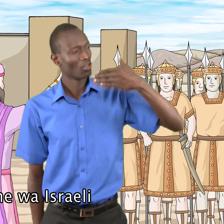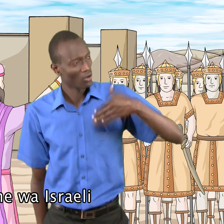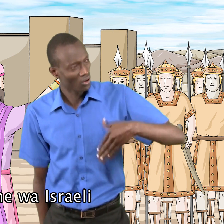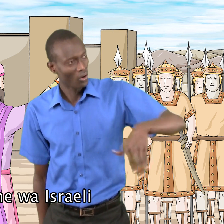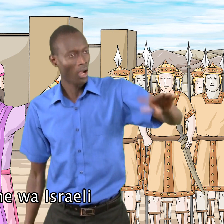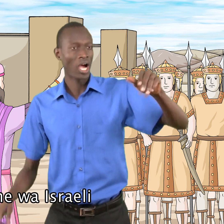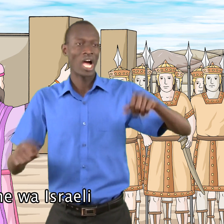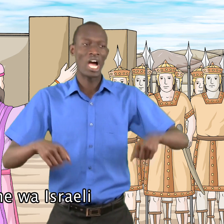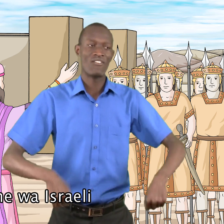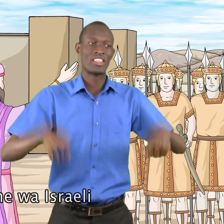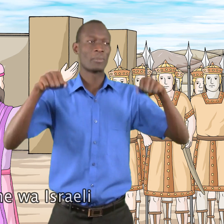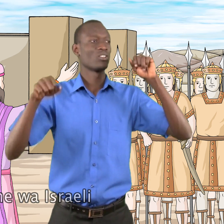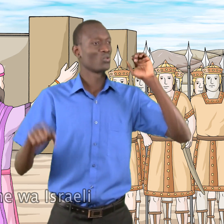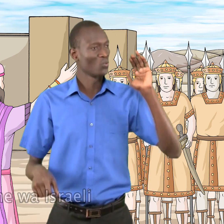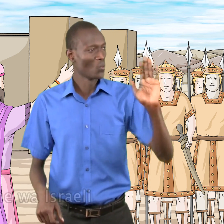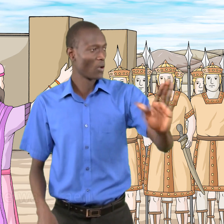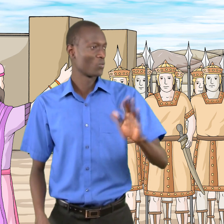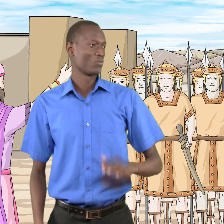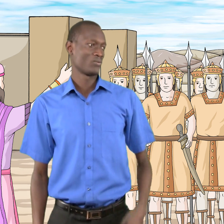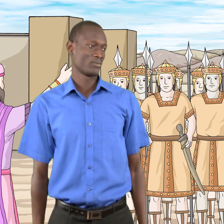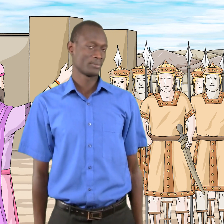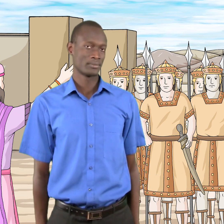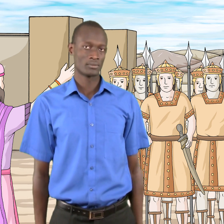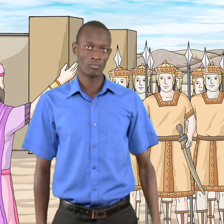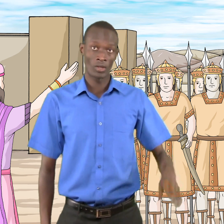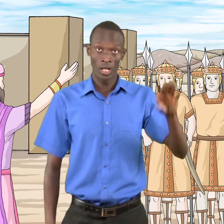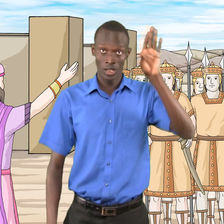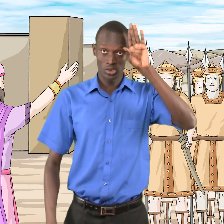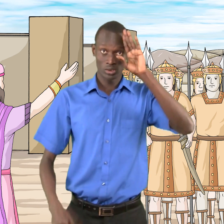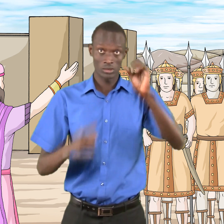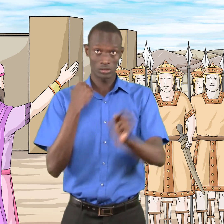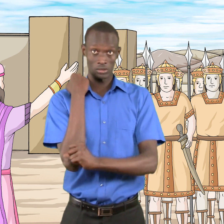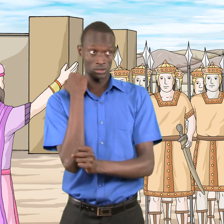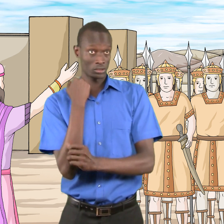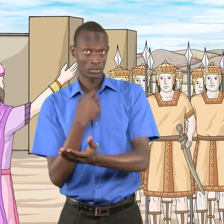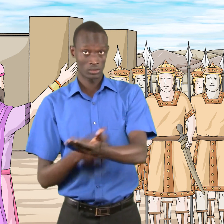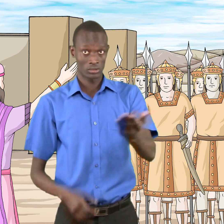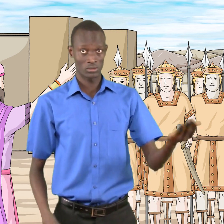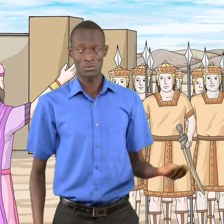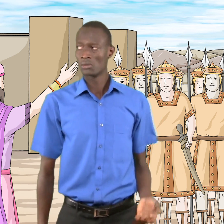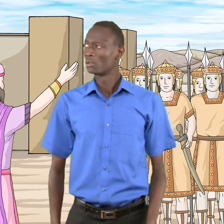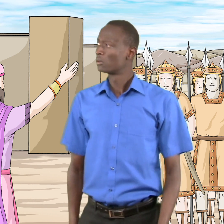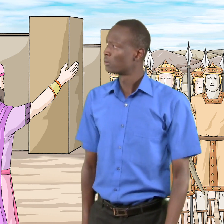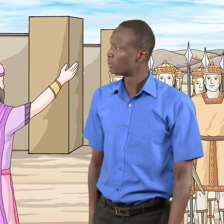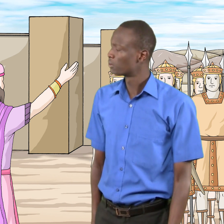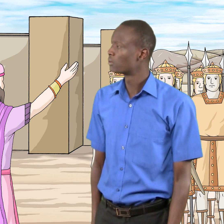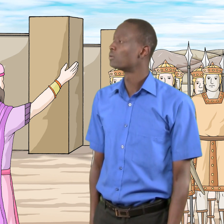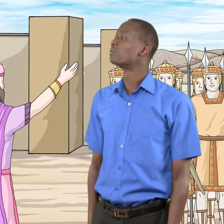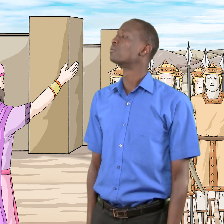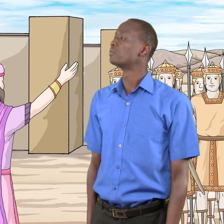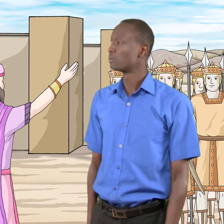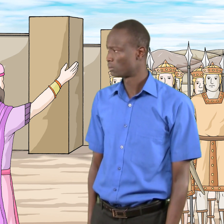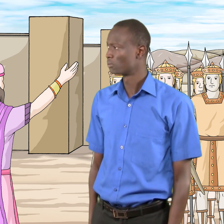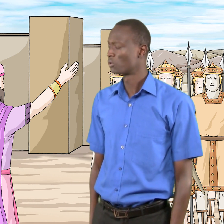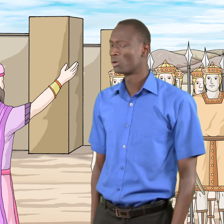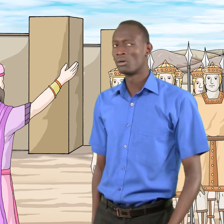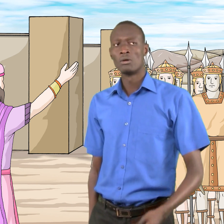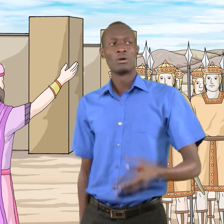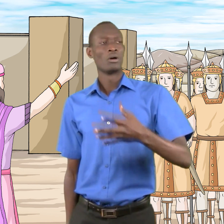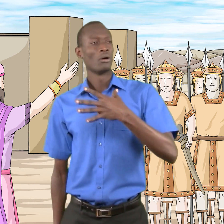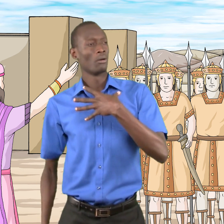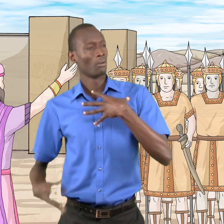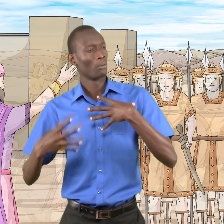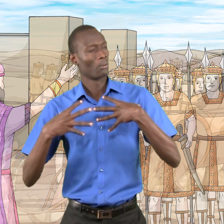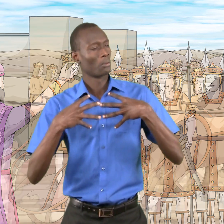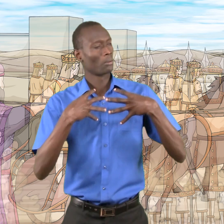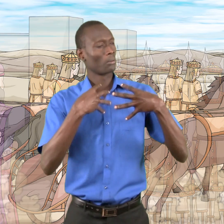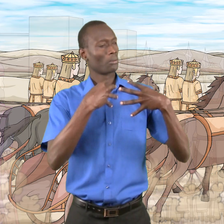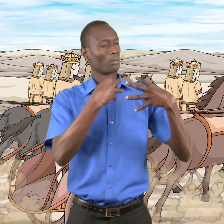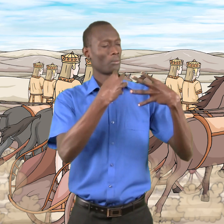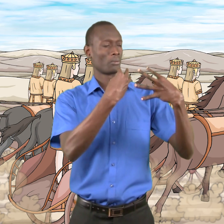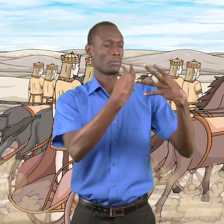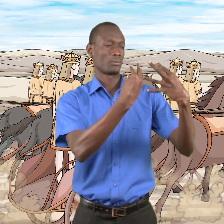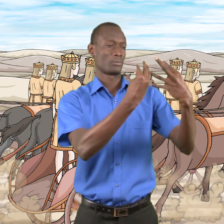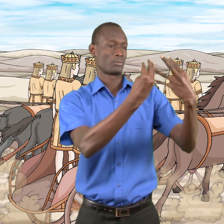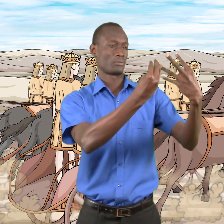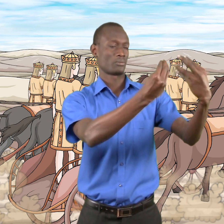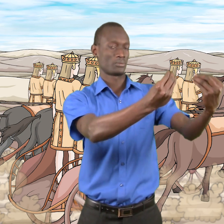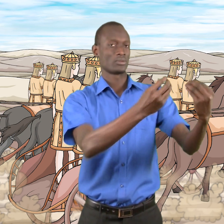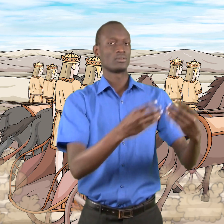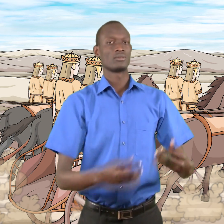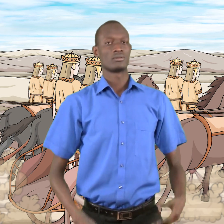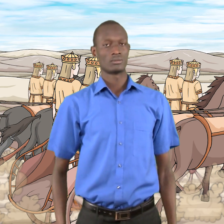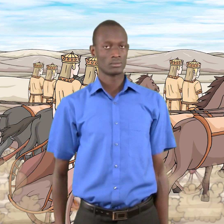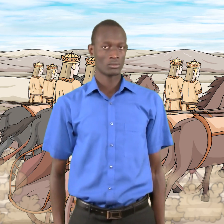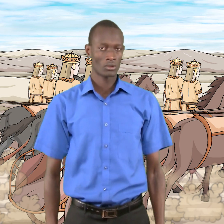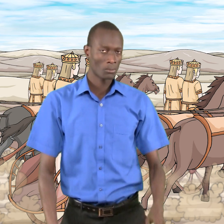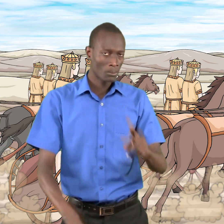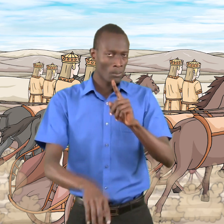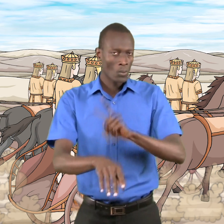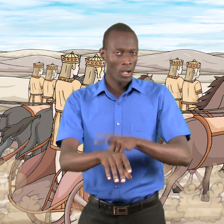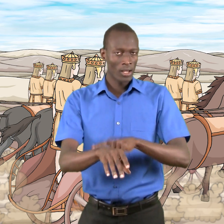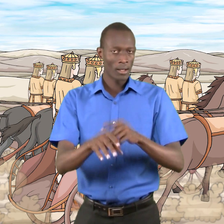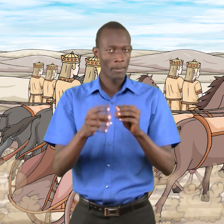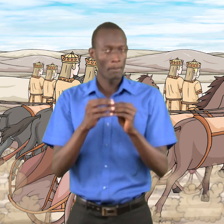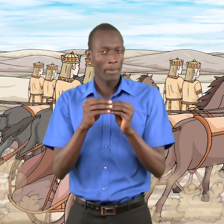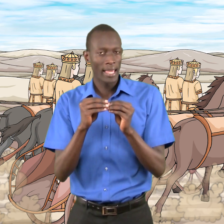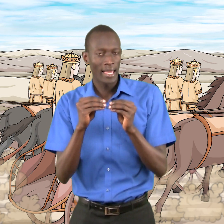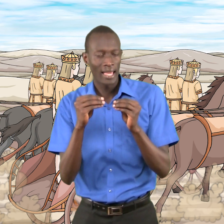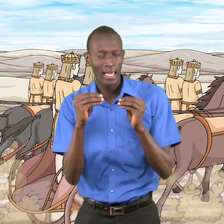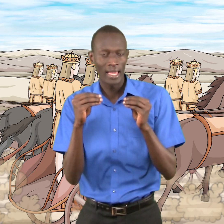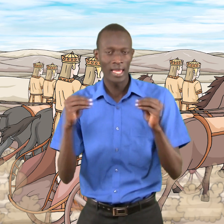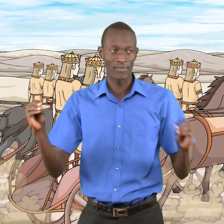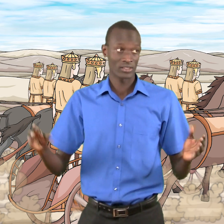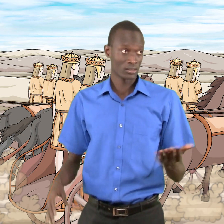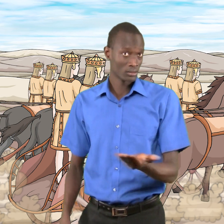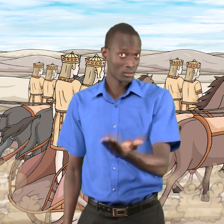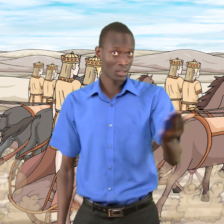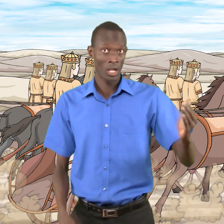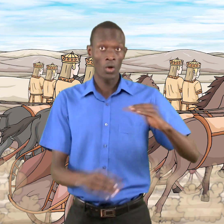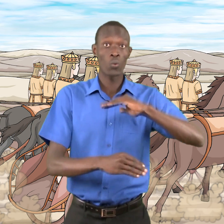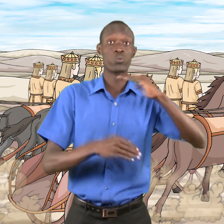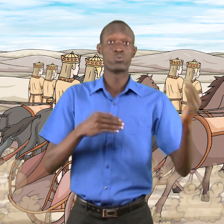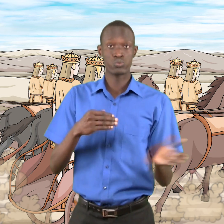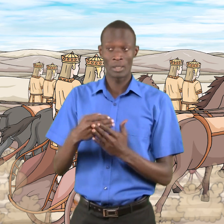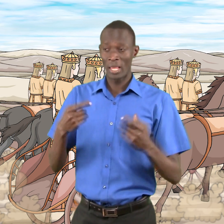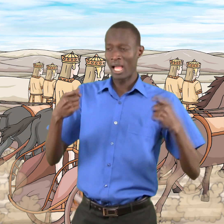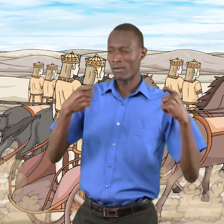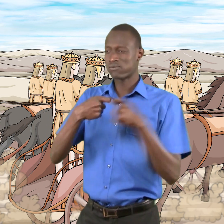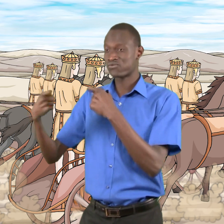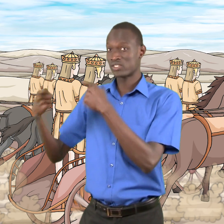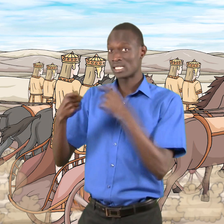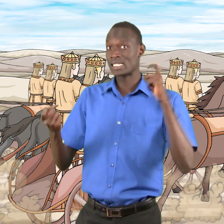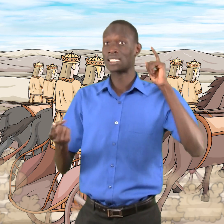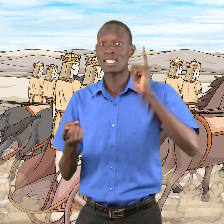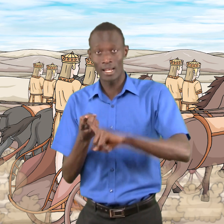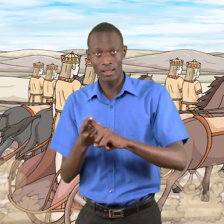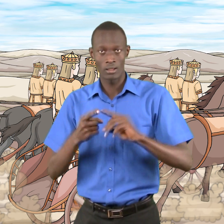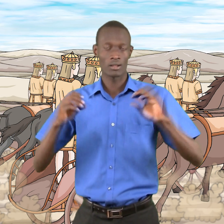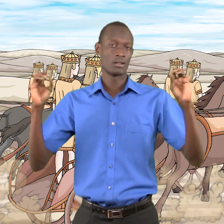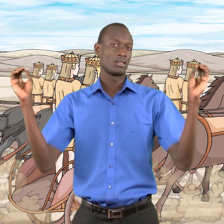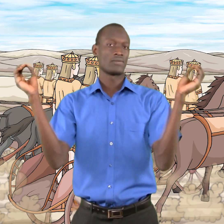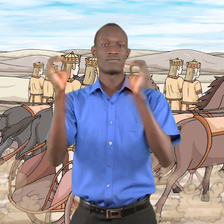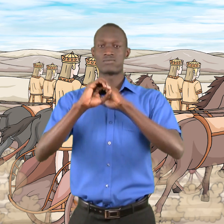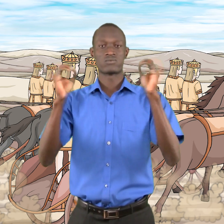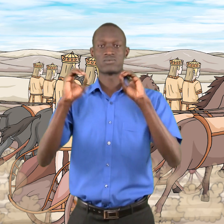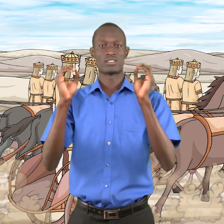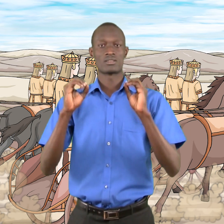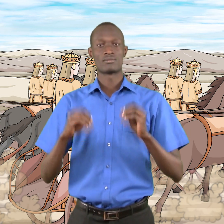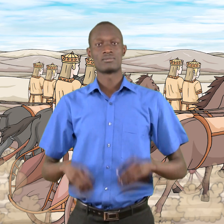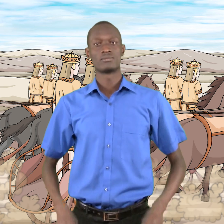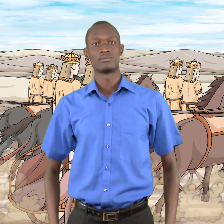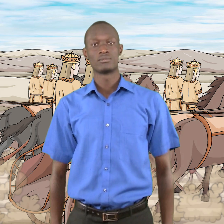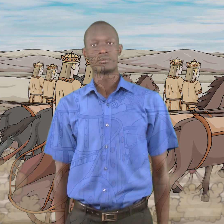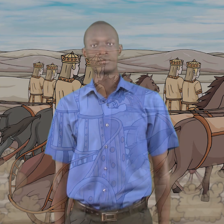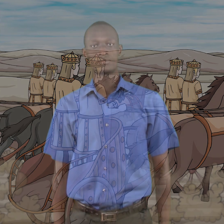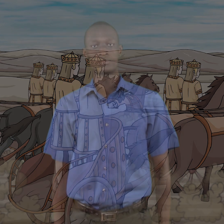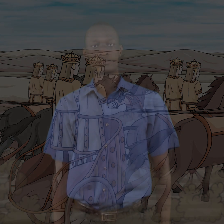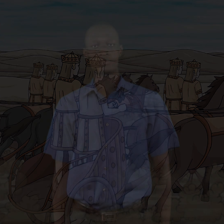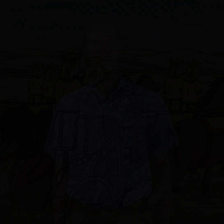And the Aramean raiders did not come into the land of Israel again.